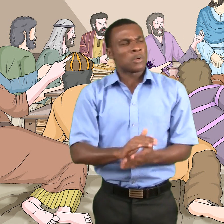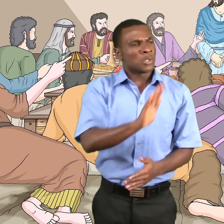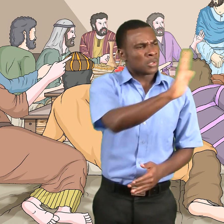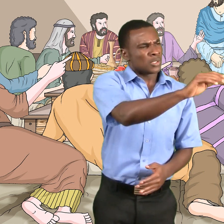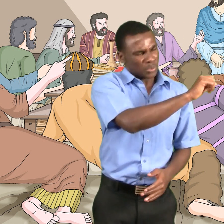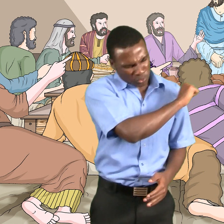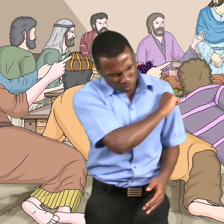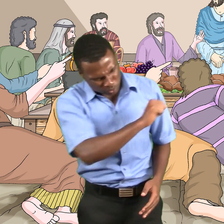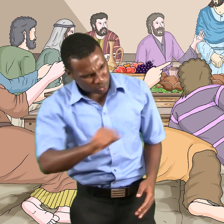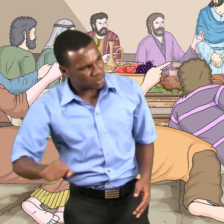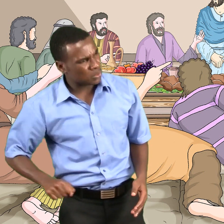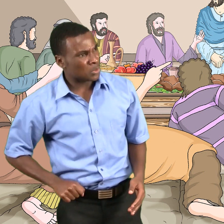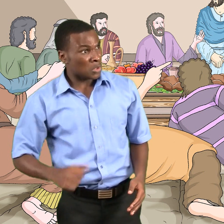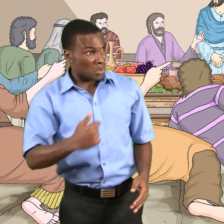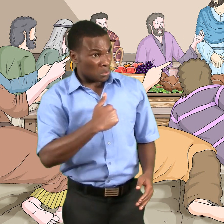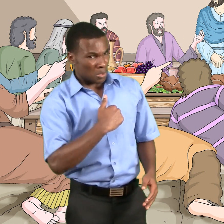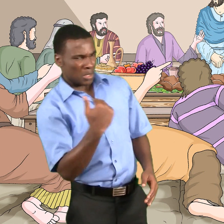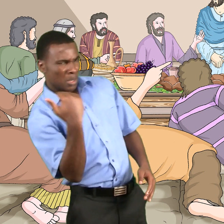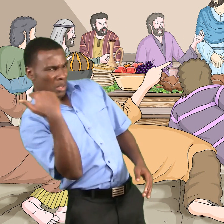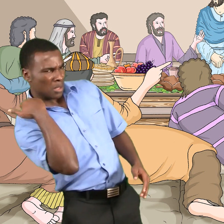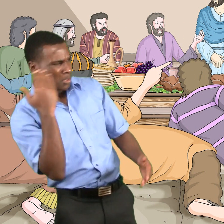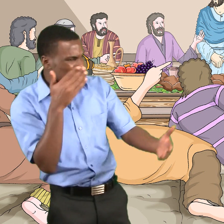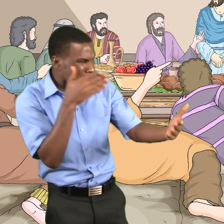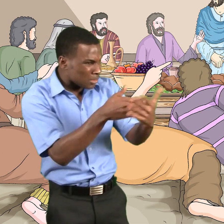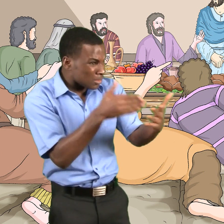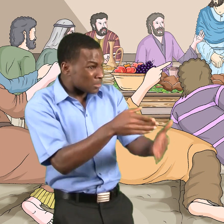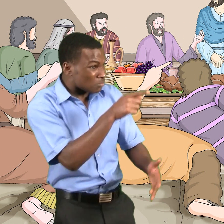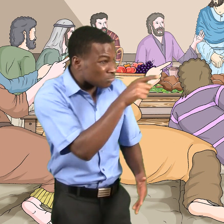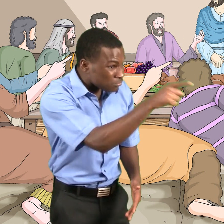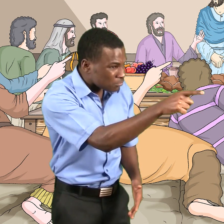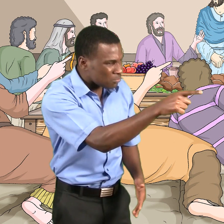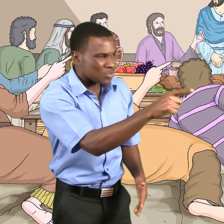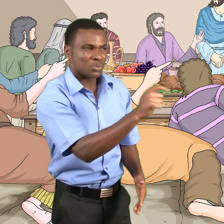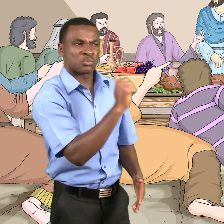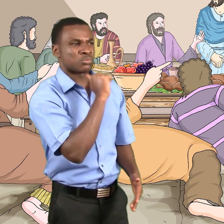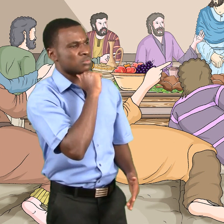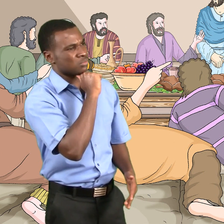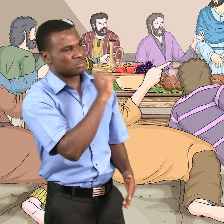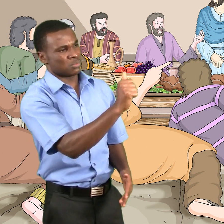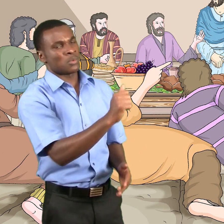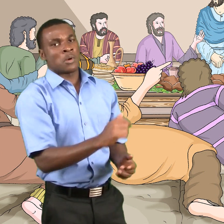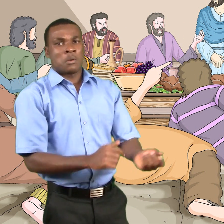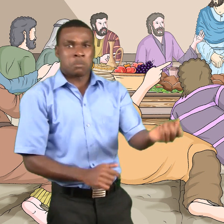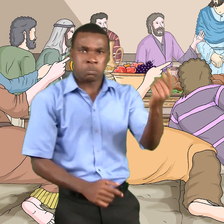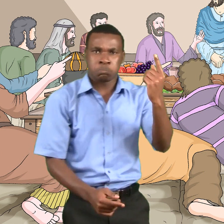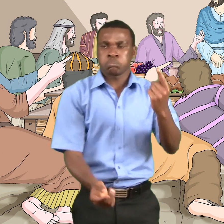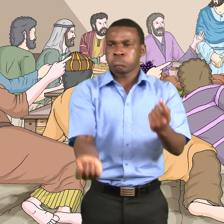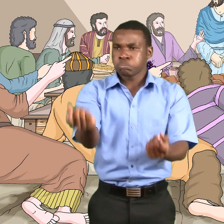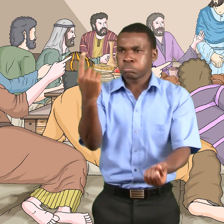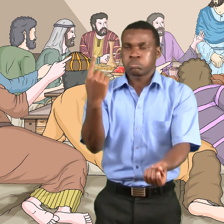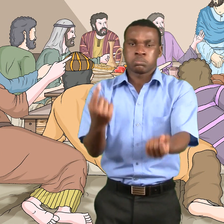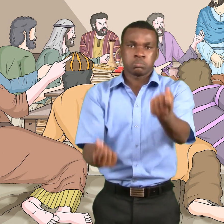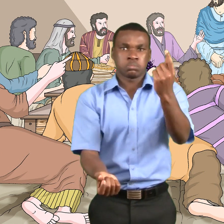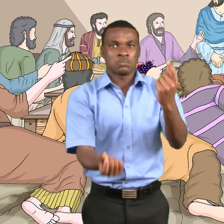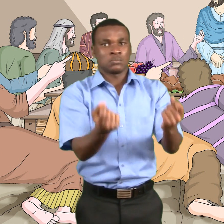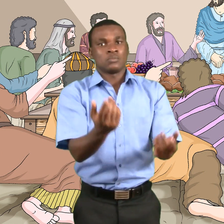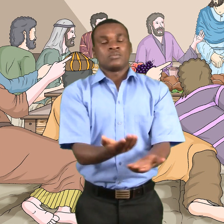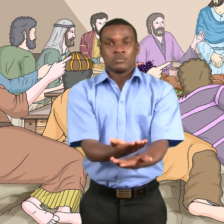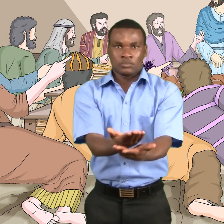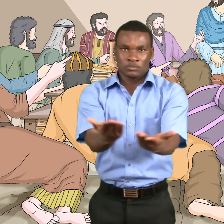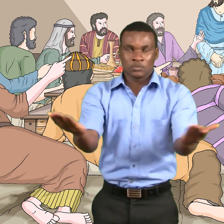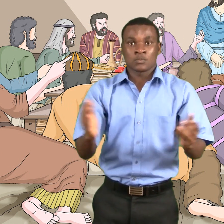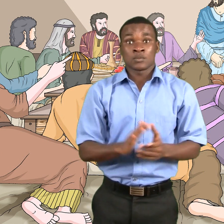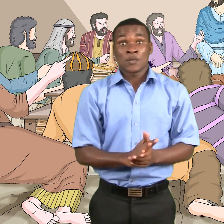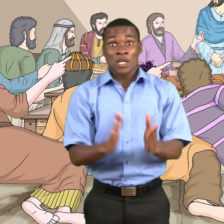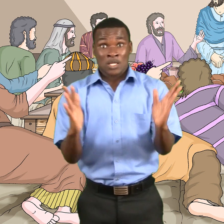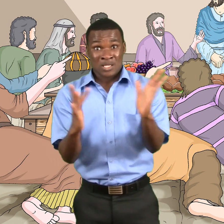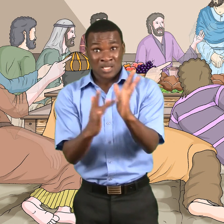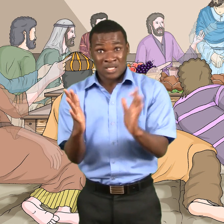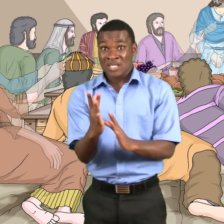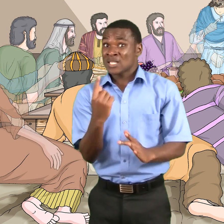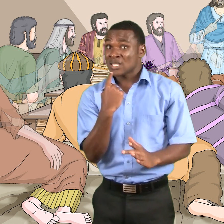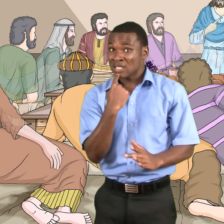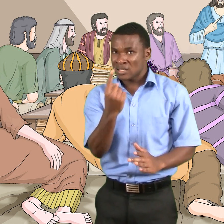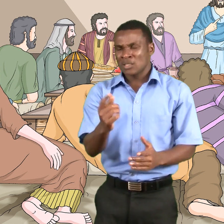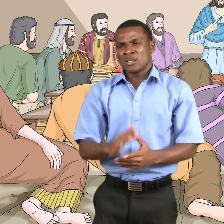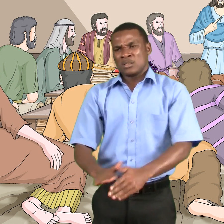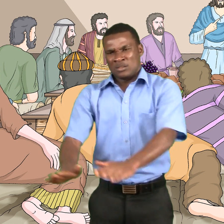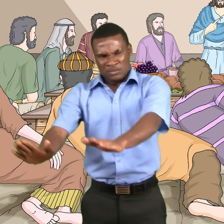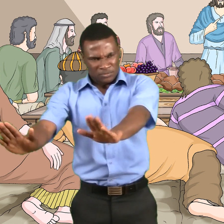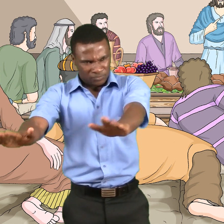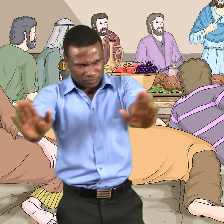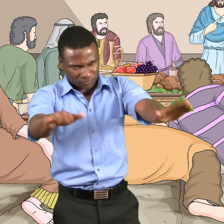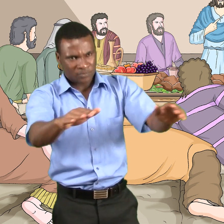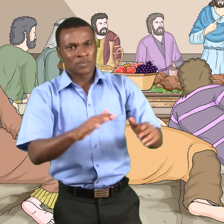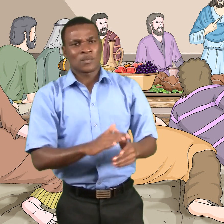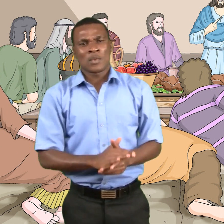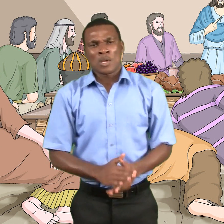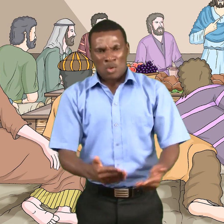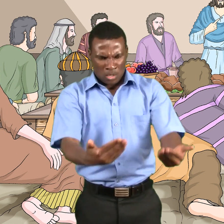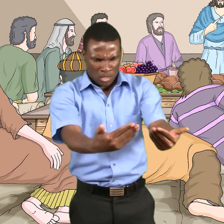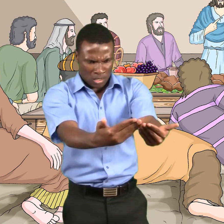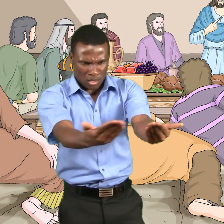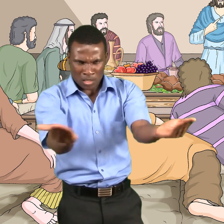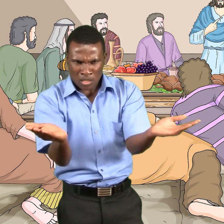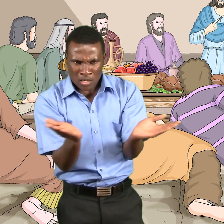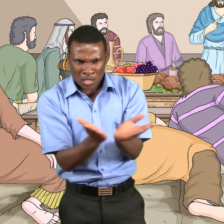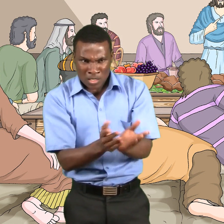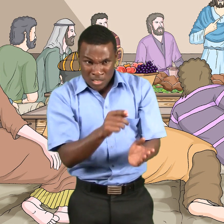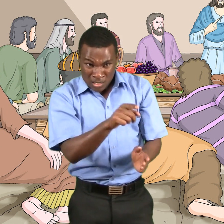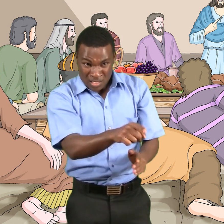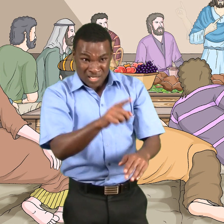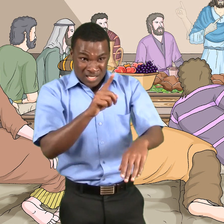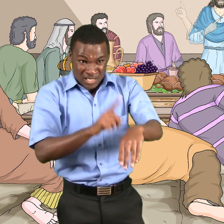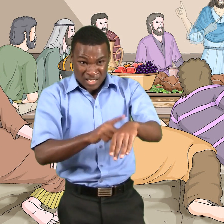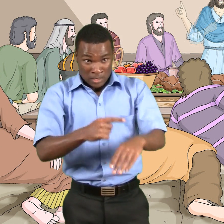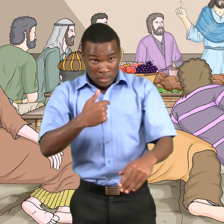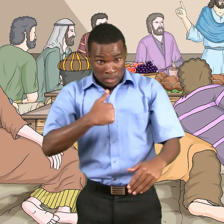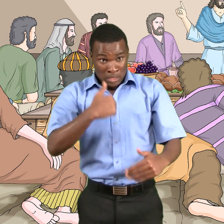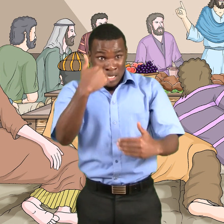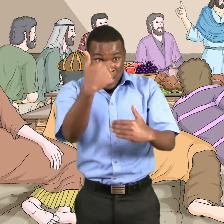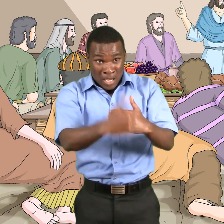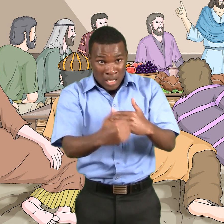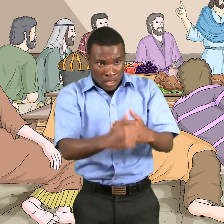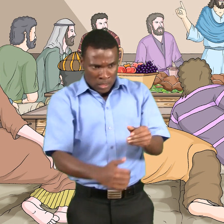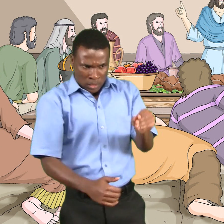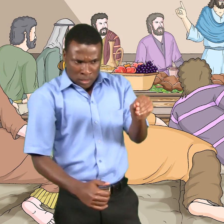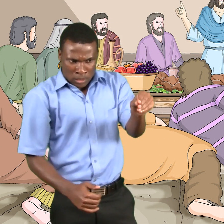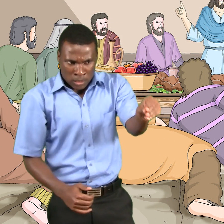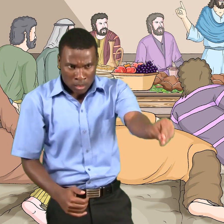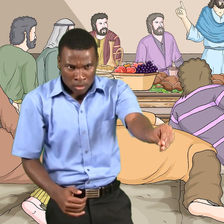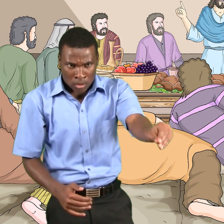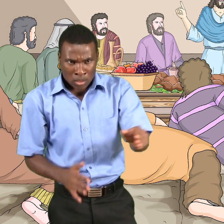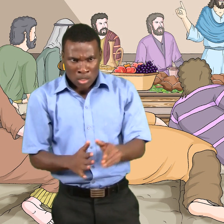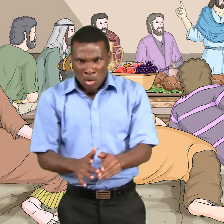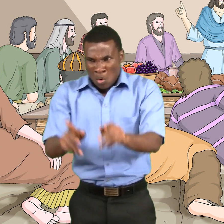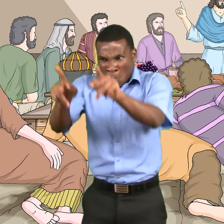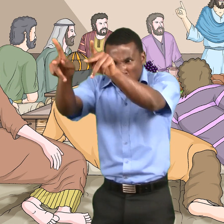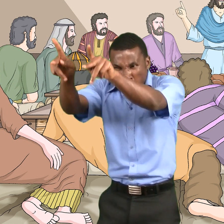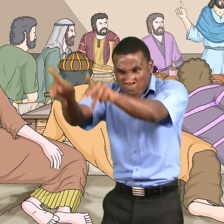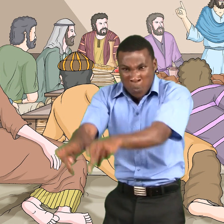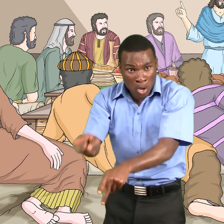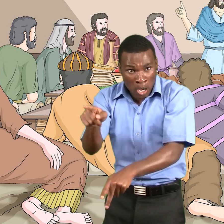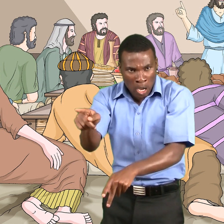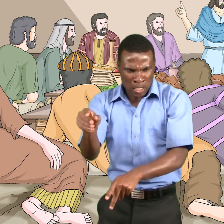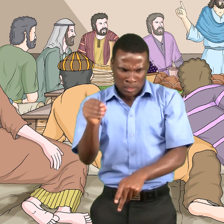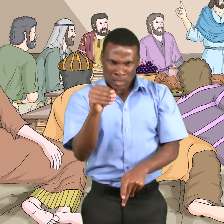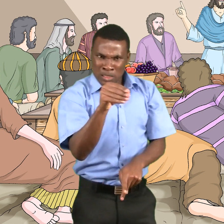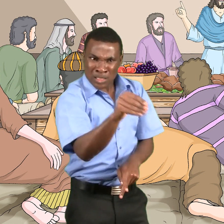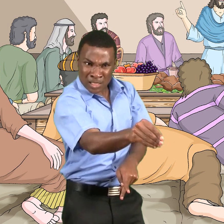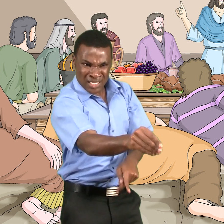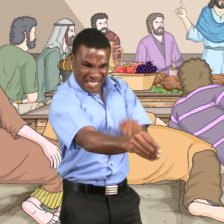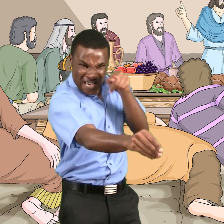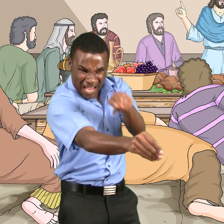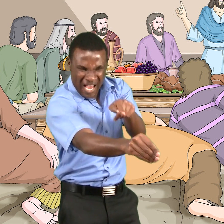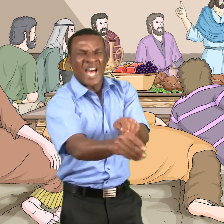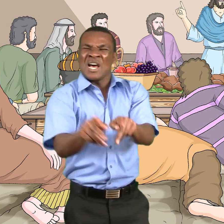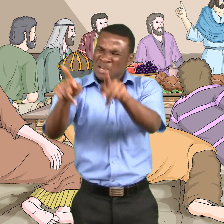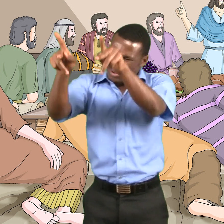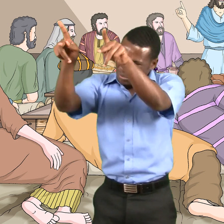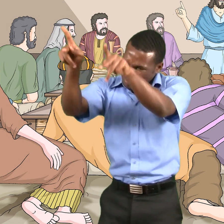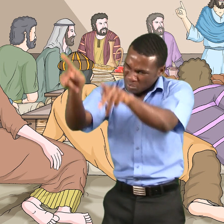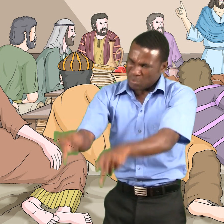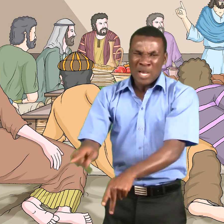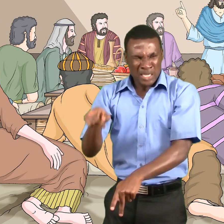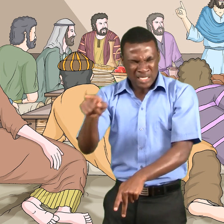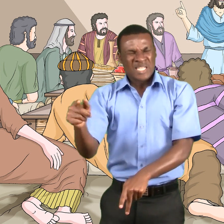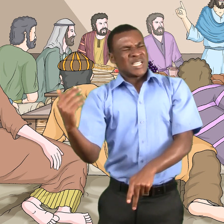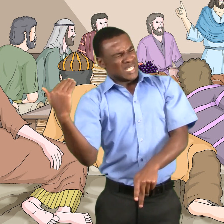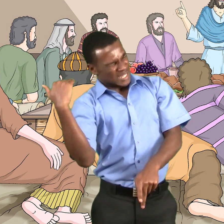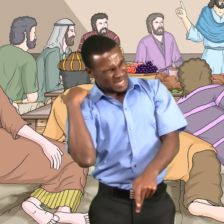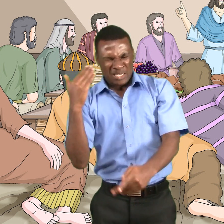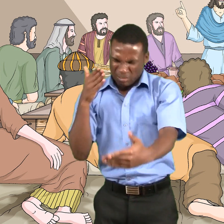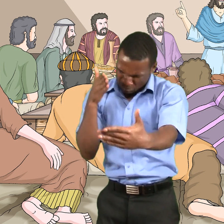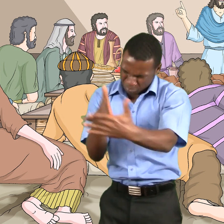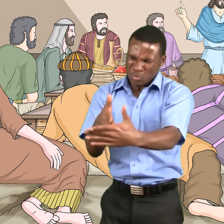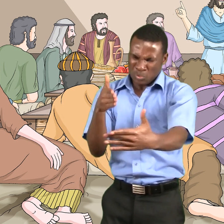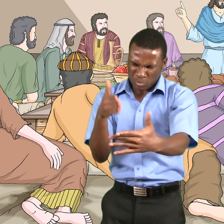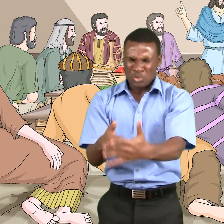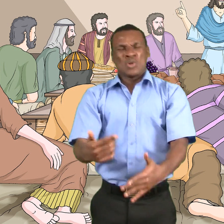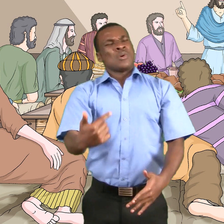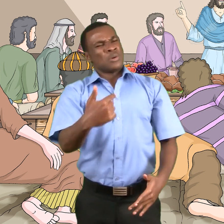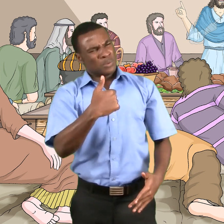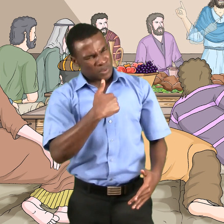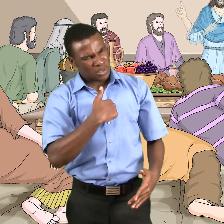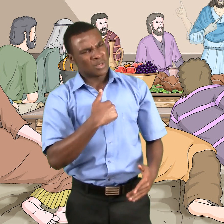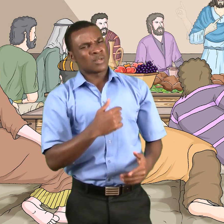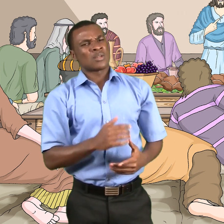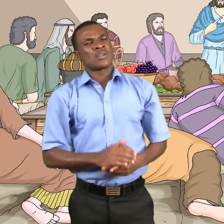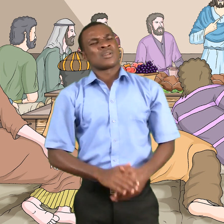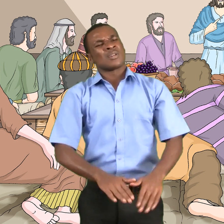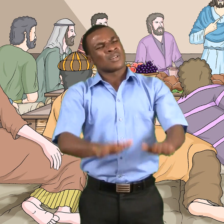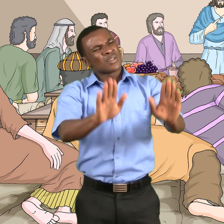Jesus answered, “The one who has dipped his hand into the bowl with Me will betray Me.